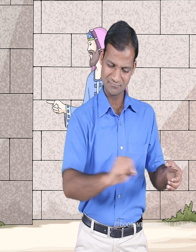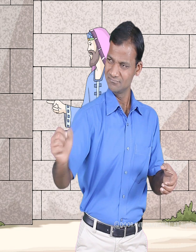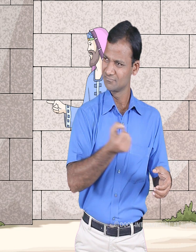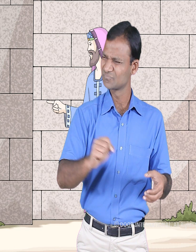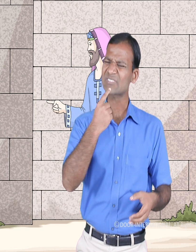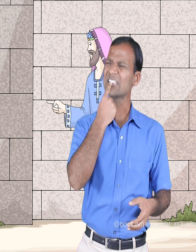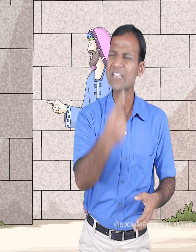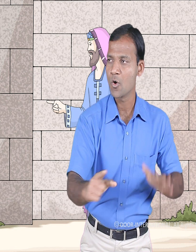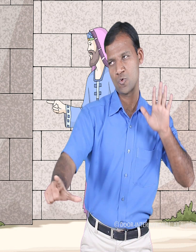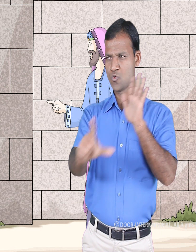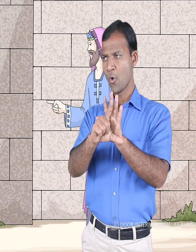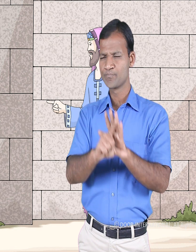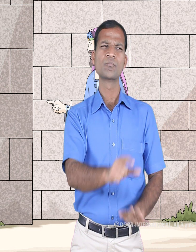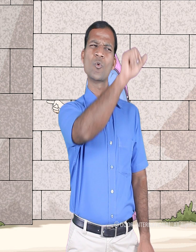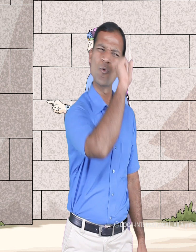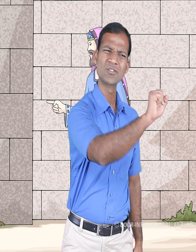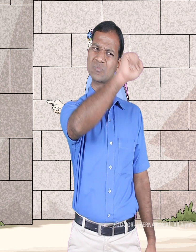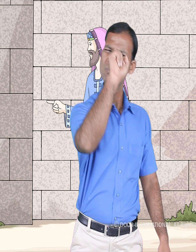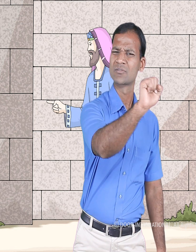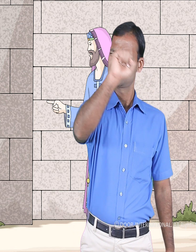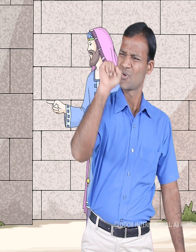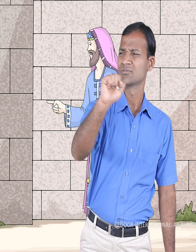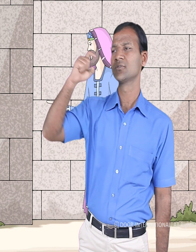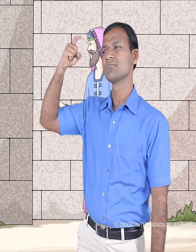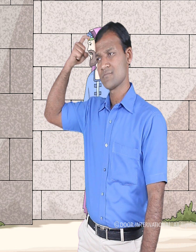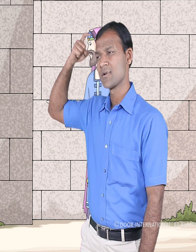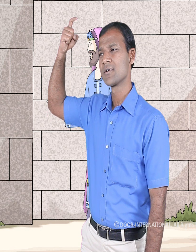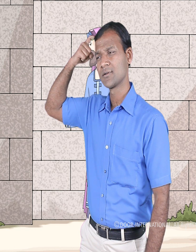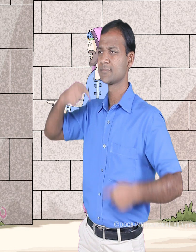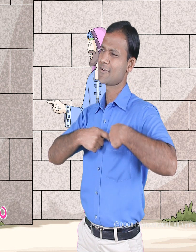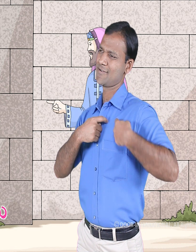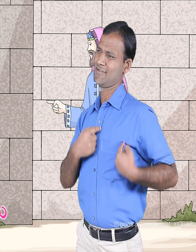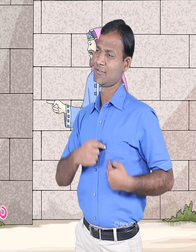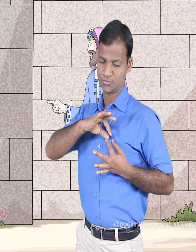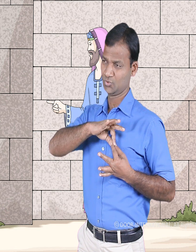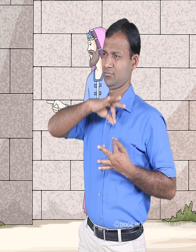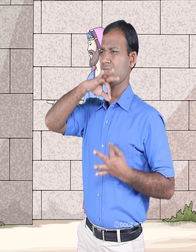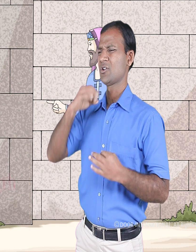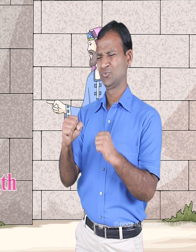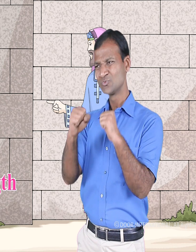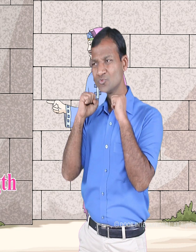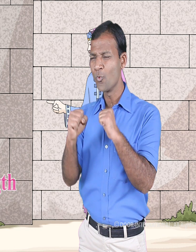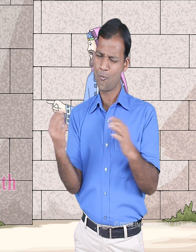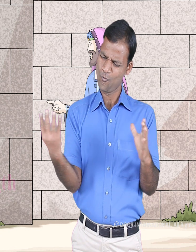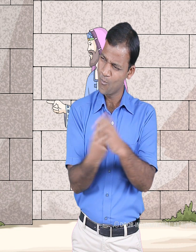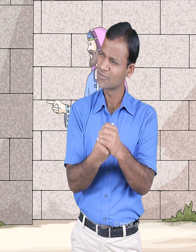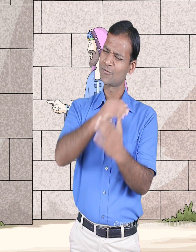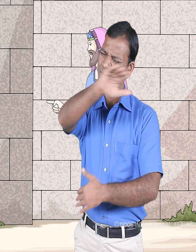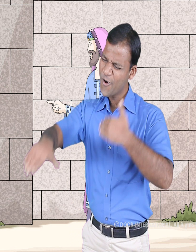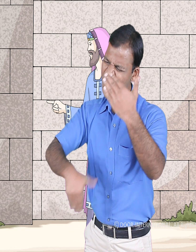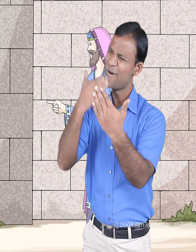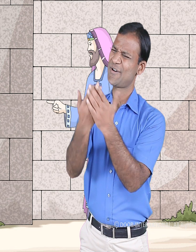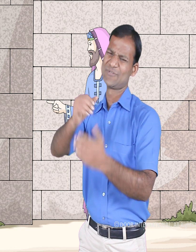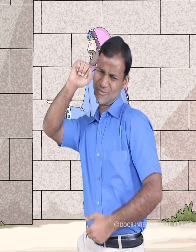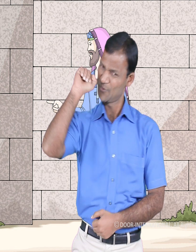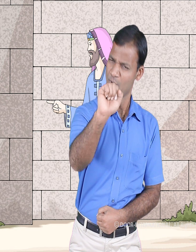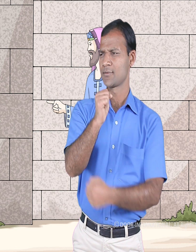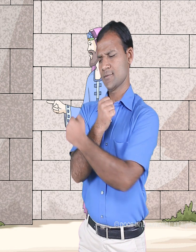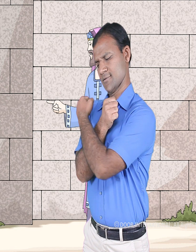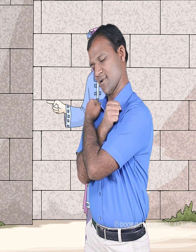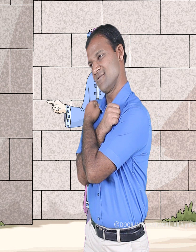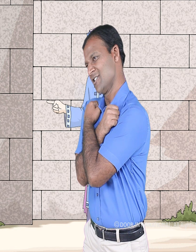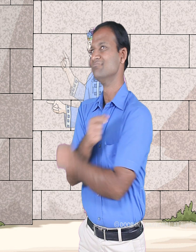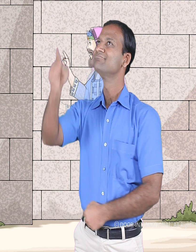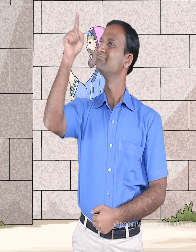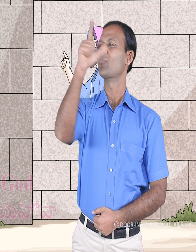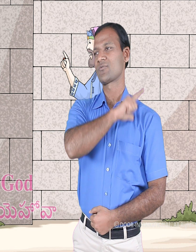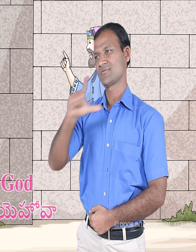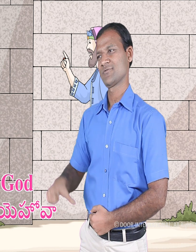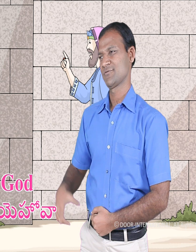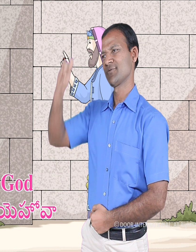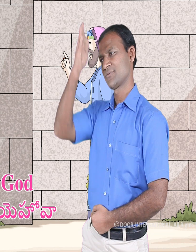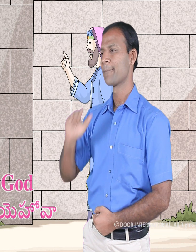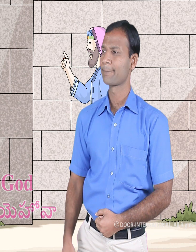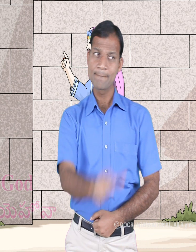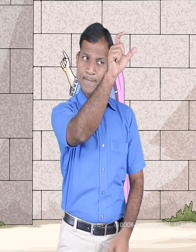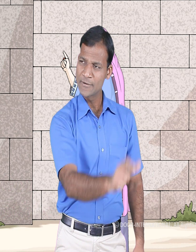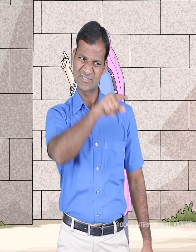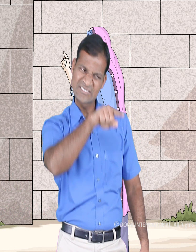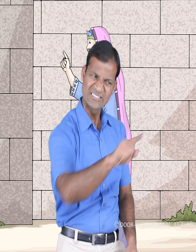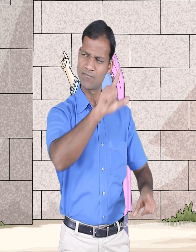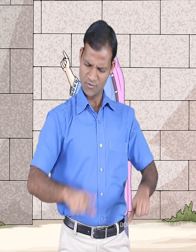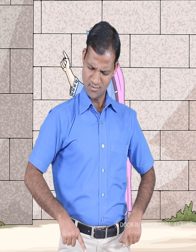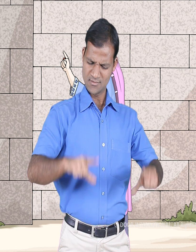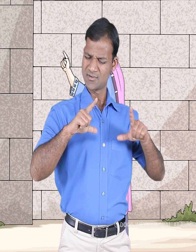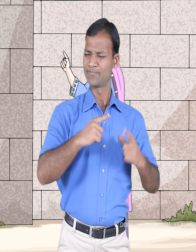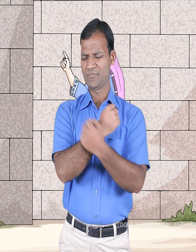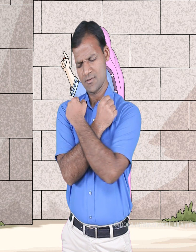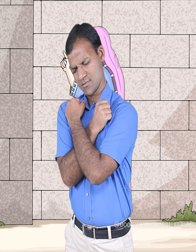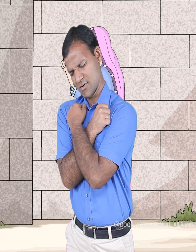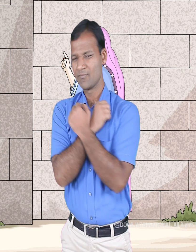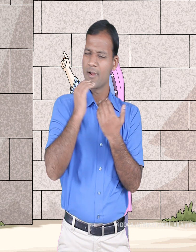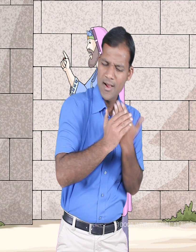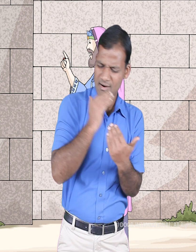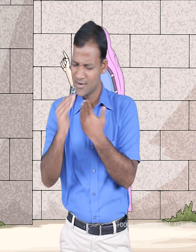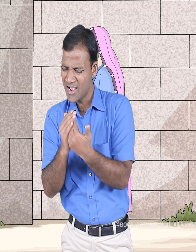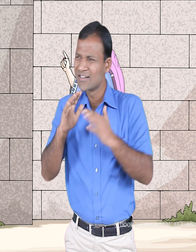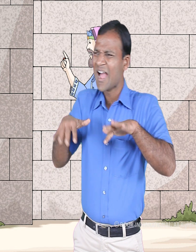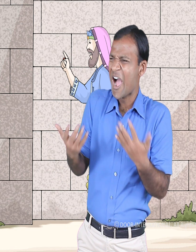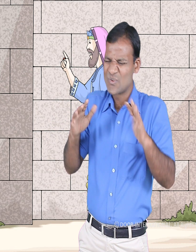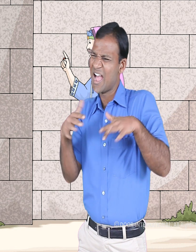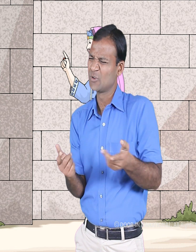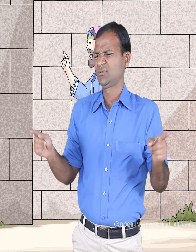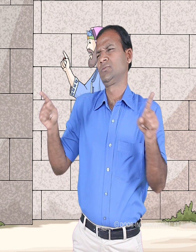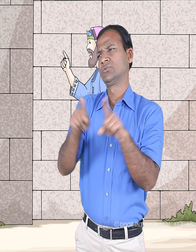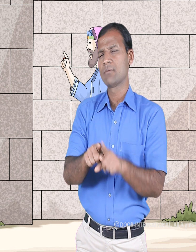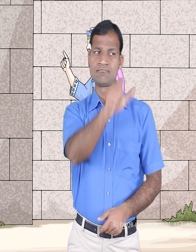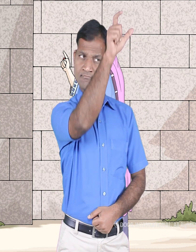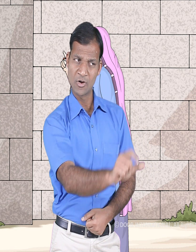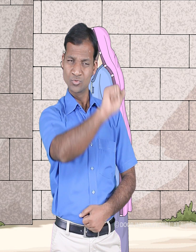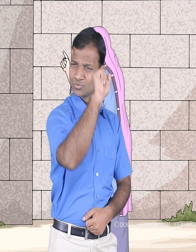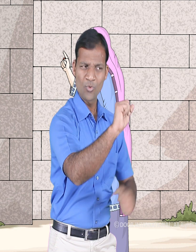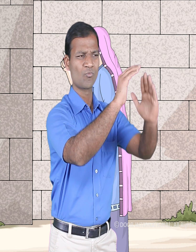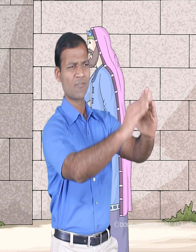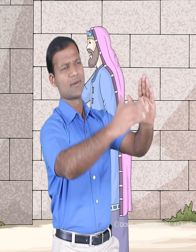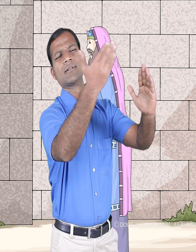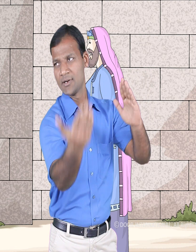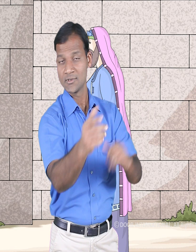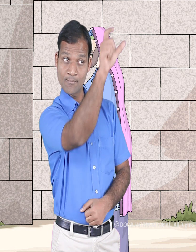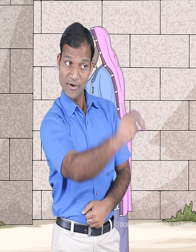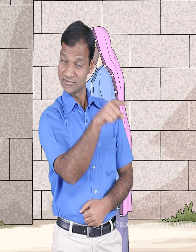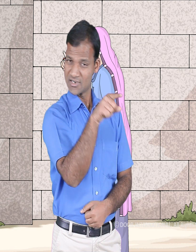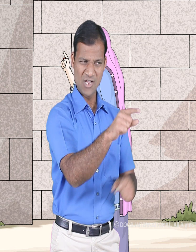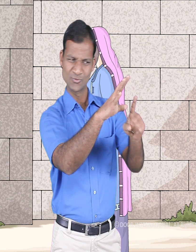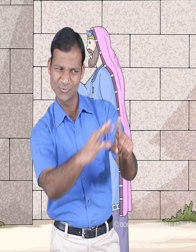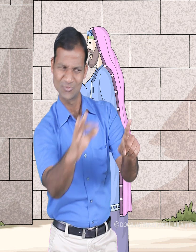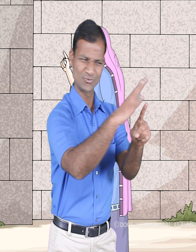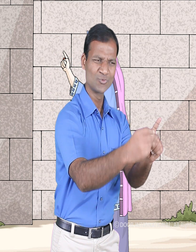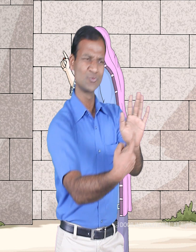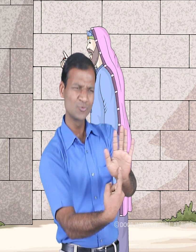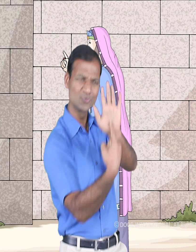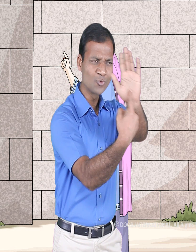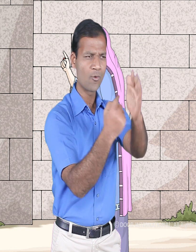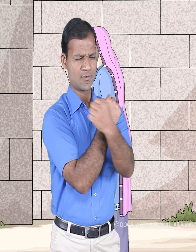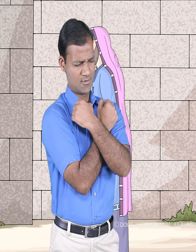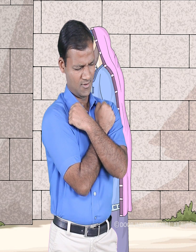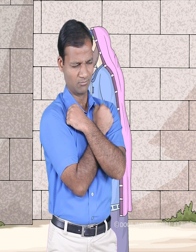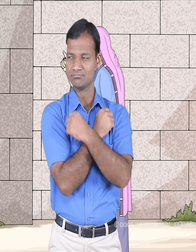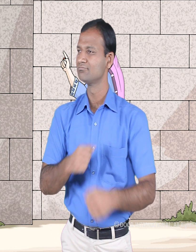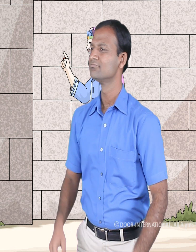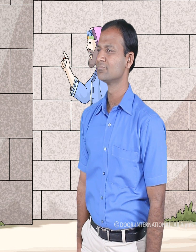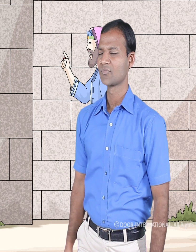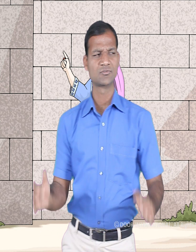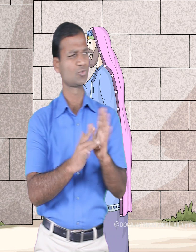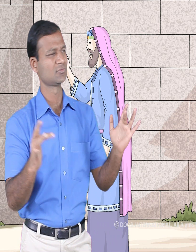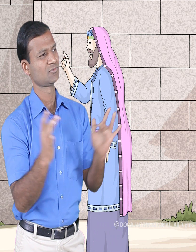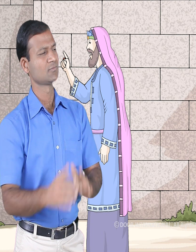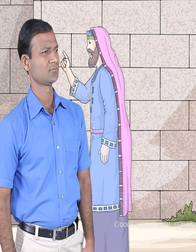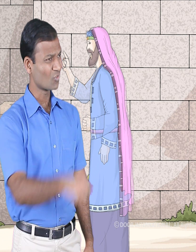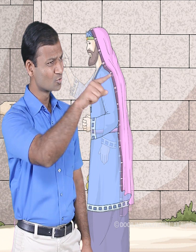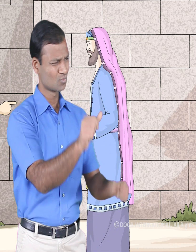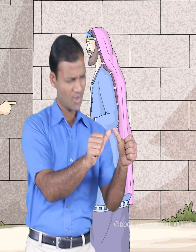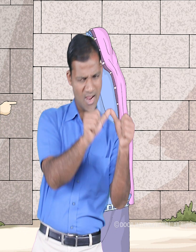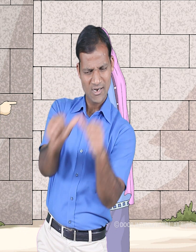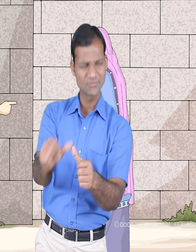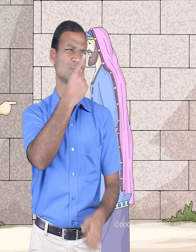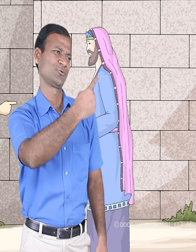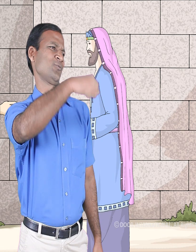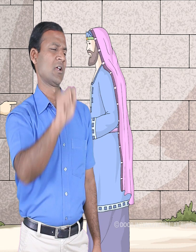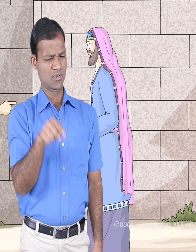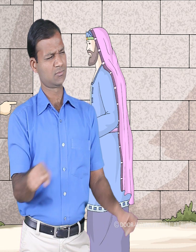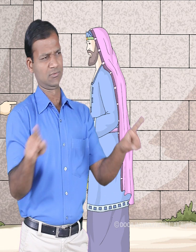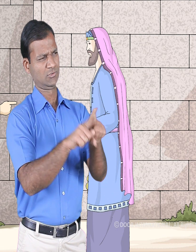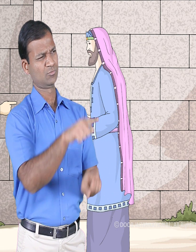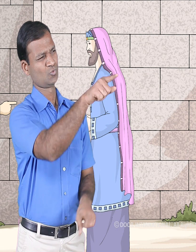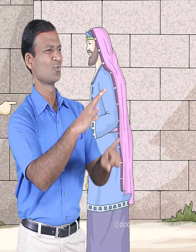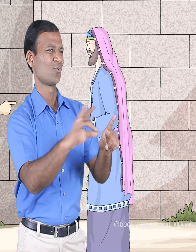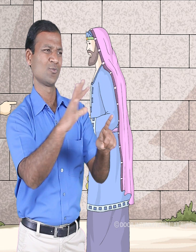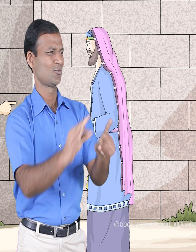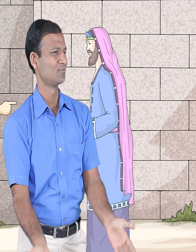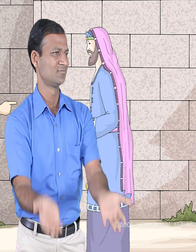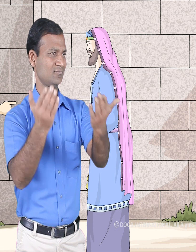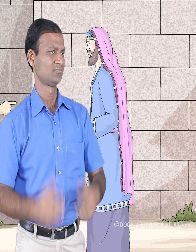He answered, “‘Love the Lord your God with all your heart and with all your soul and with all your strength and with all your mind’ and ‘Love your neighbor as yourself.’” “You have answered correctly,” Jesus said.